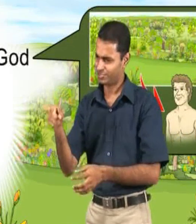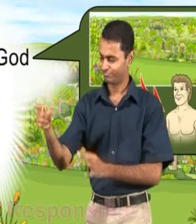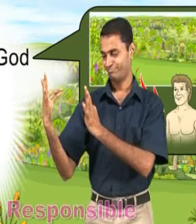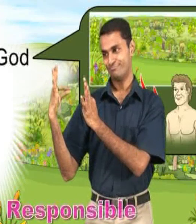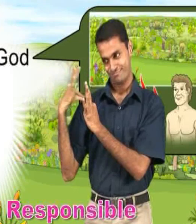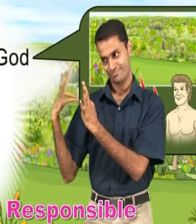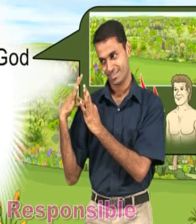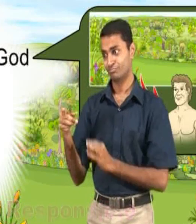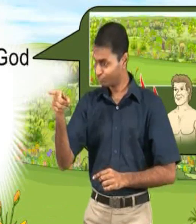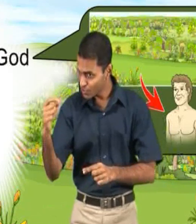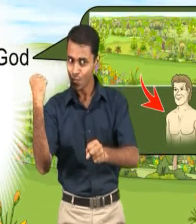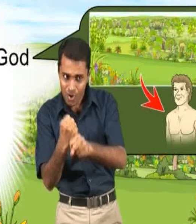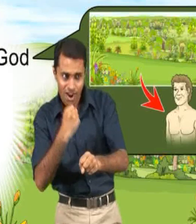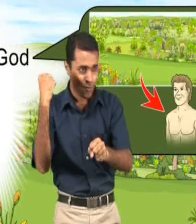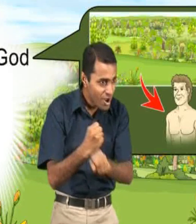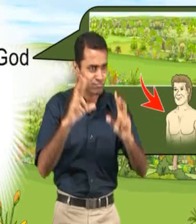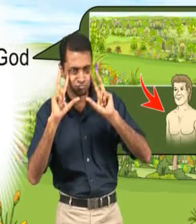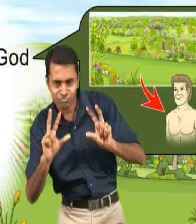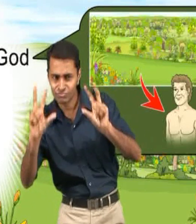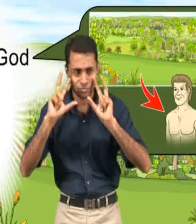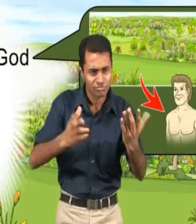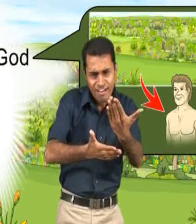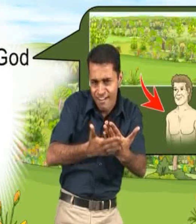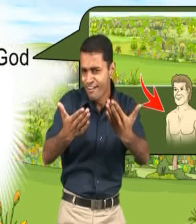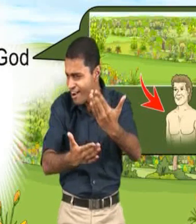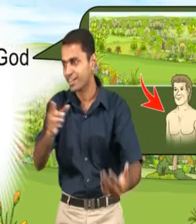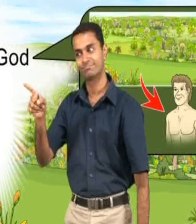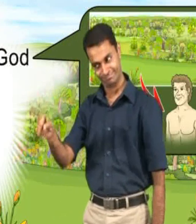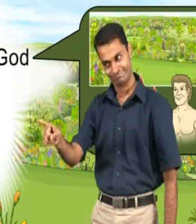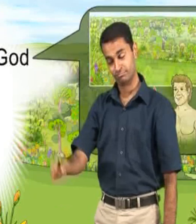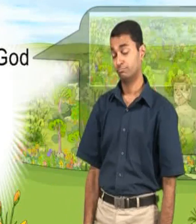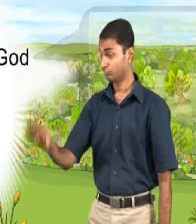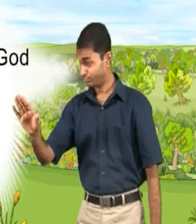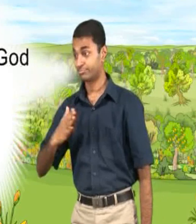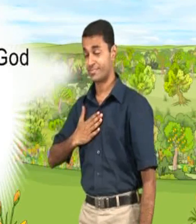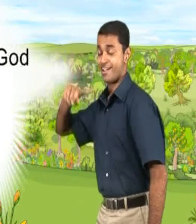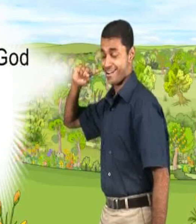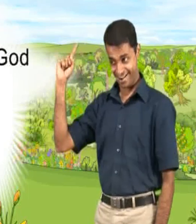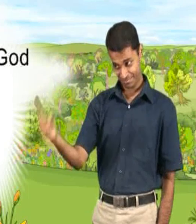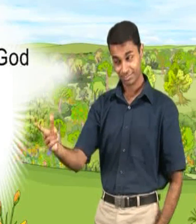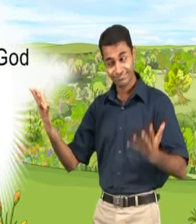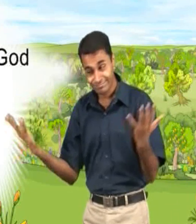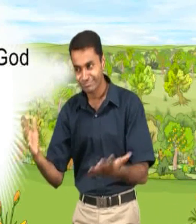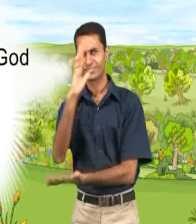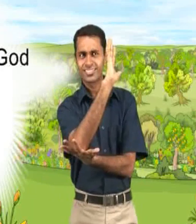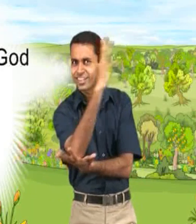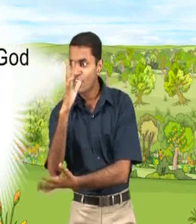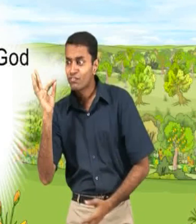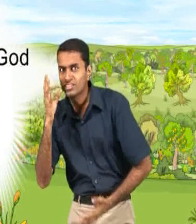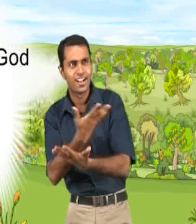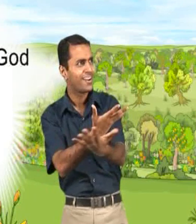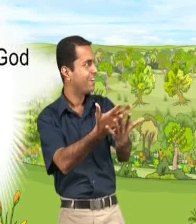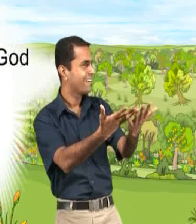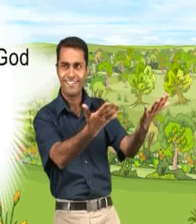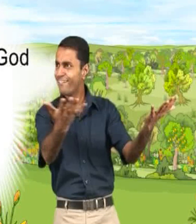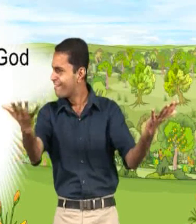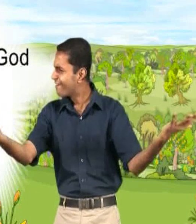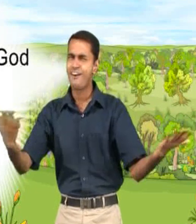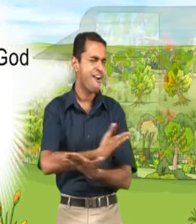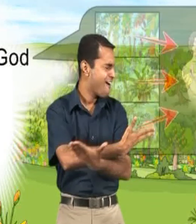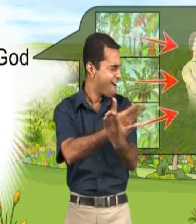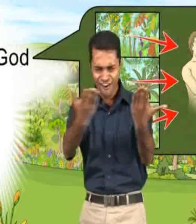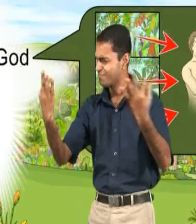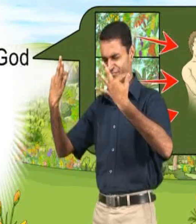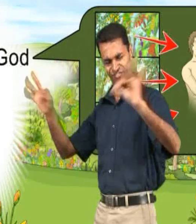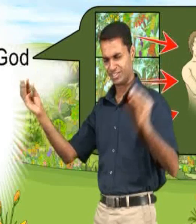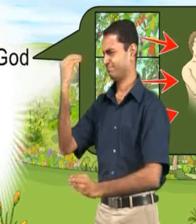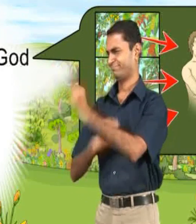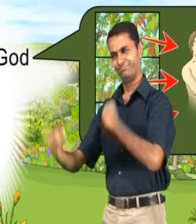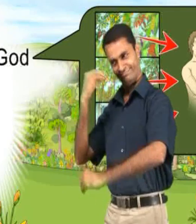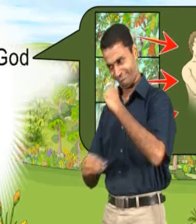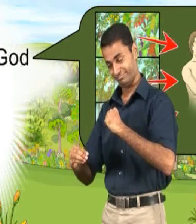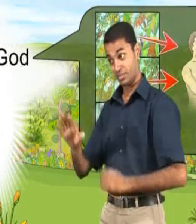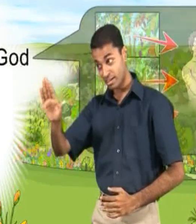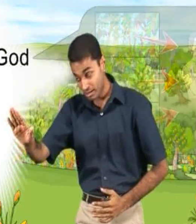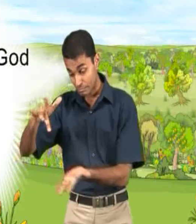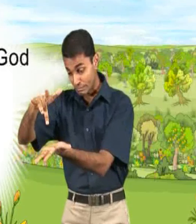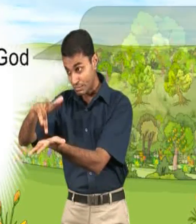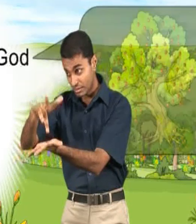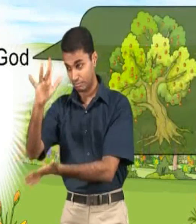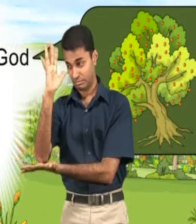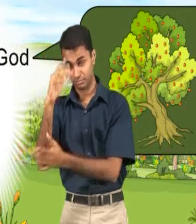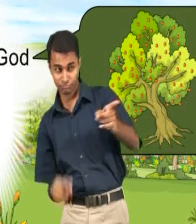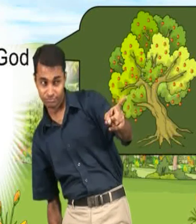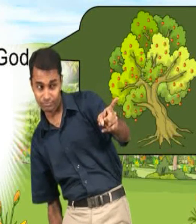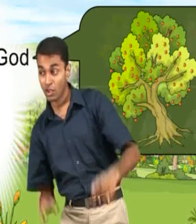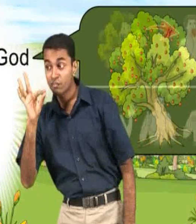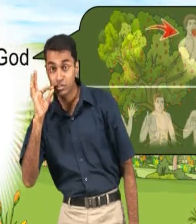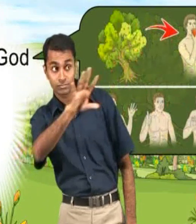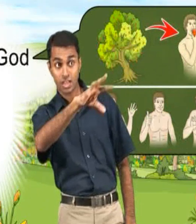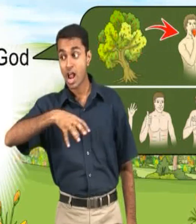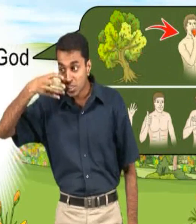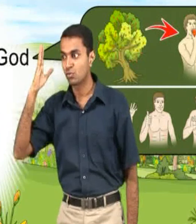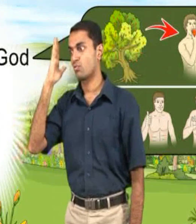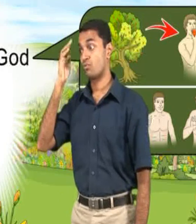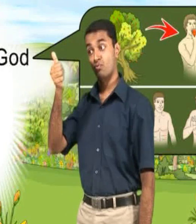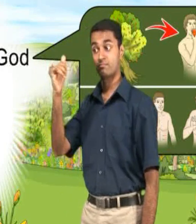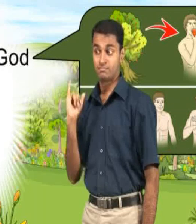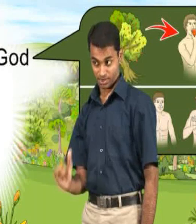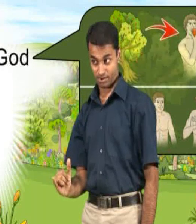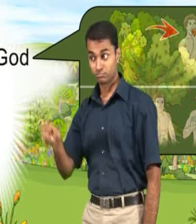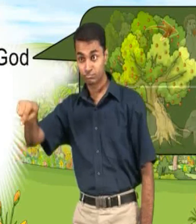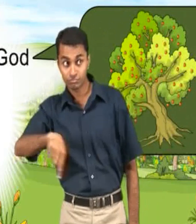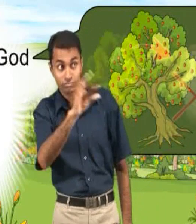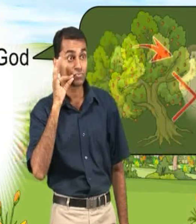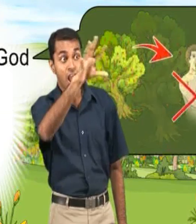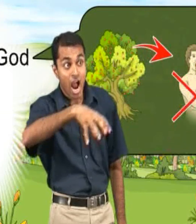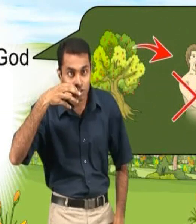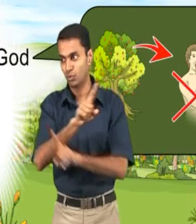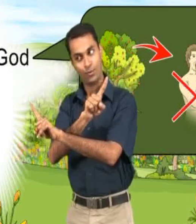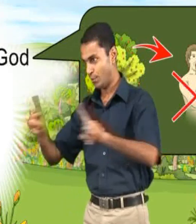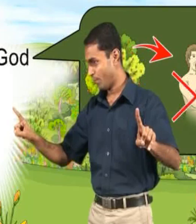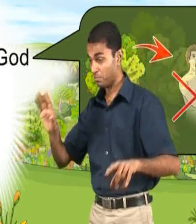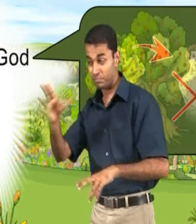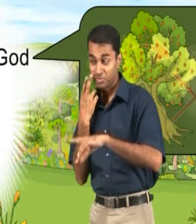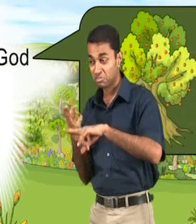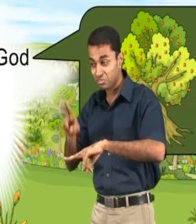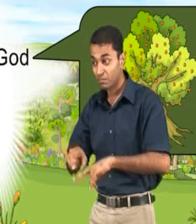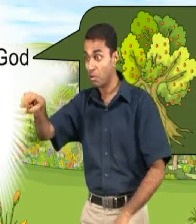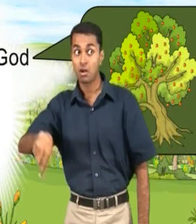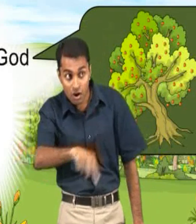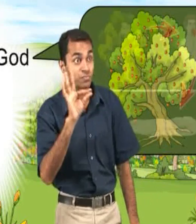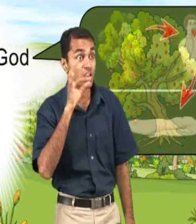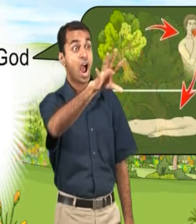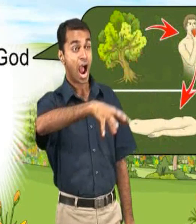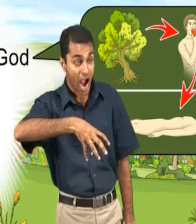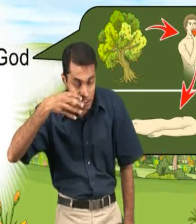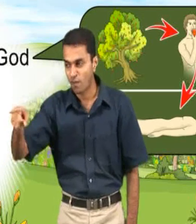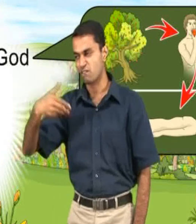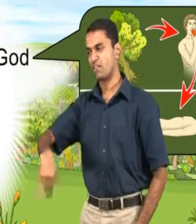And the LORD God commanded him, “You may eat freely from every tree of the garden, but you must not eat from the tree of the knowledge of good and evil;